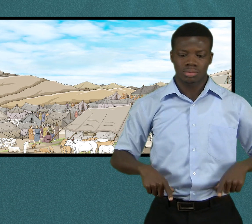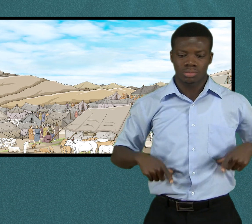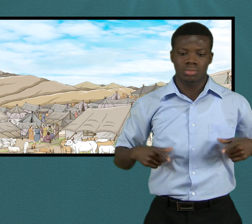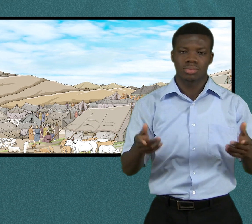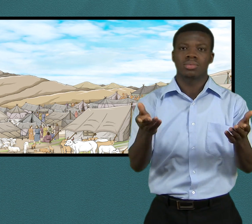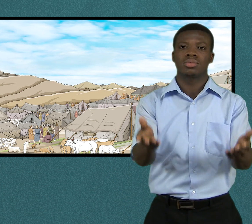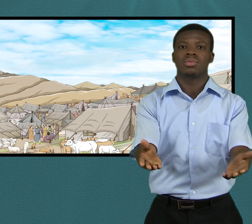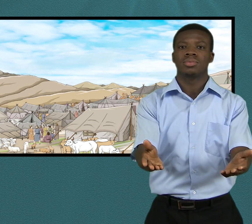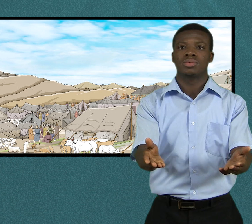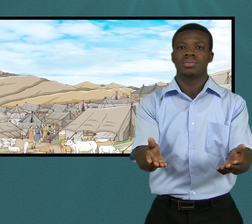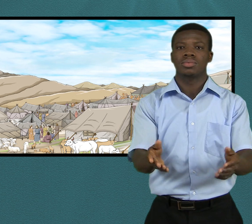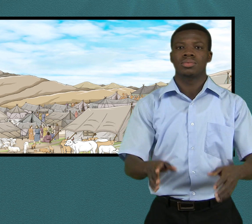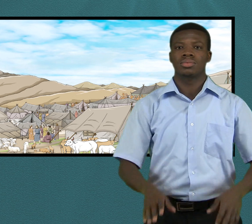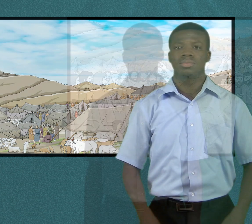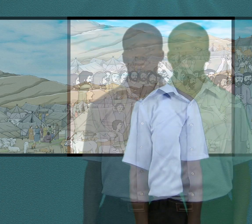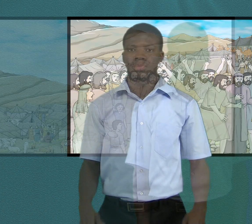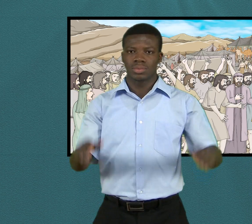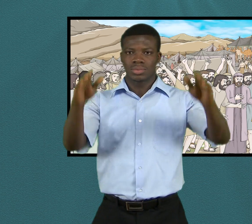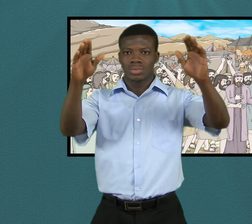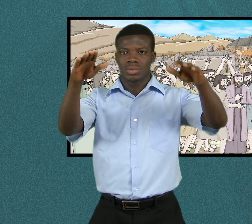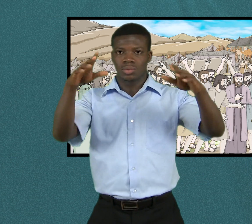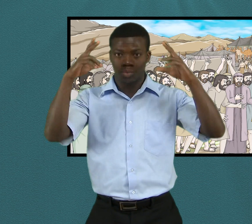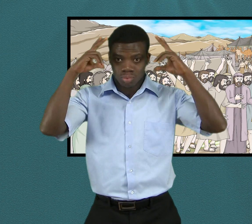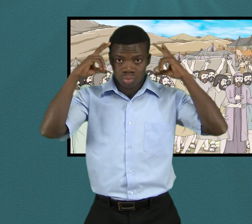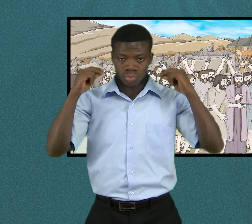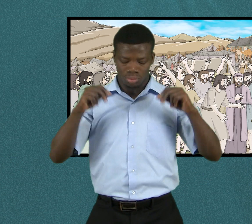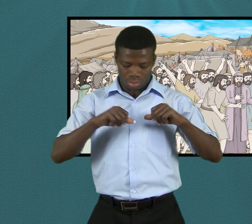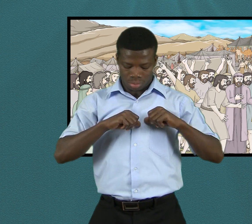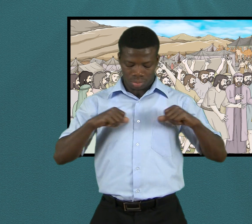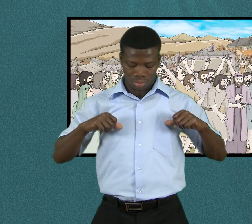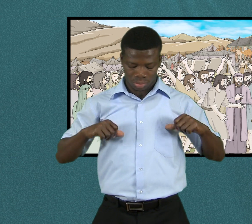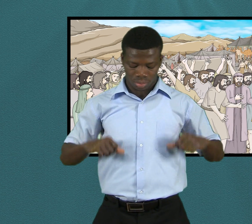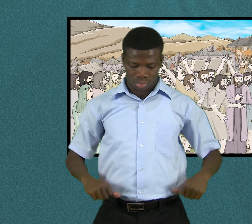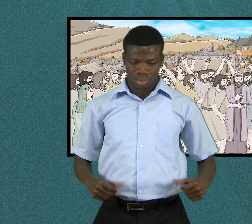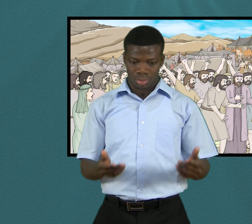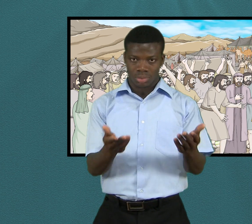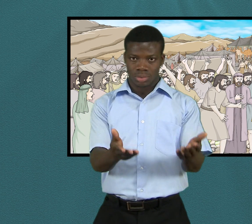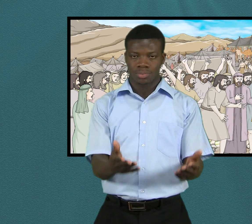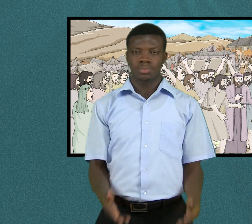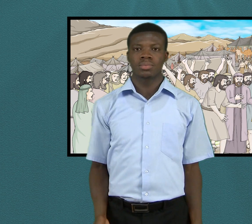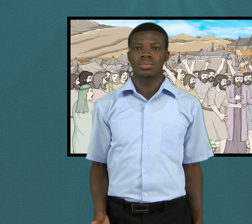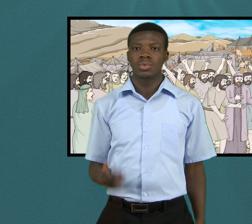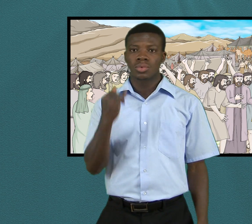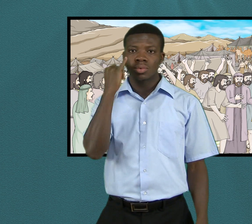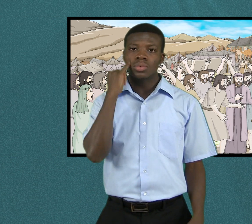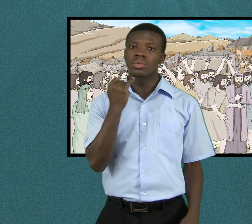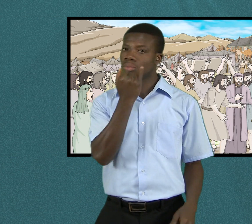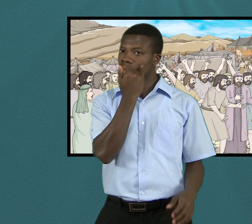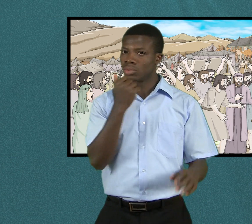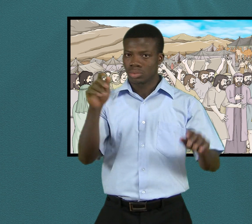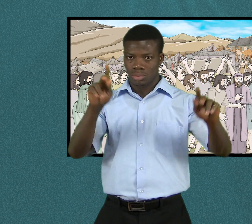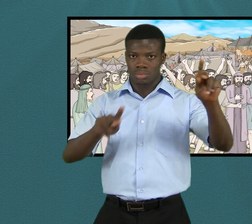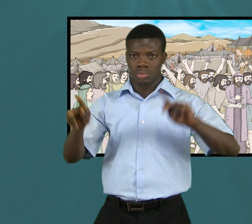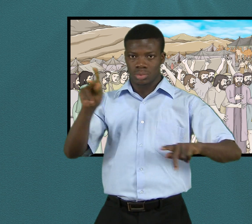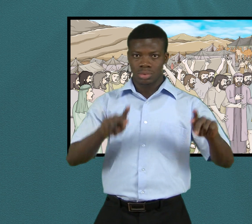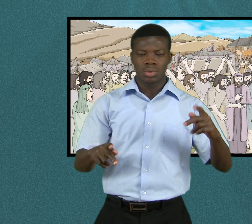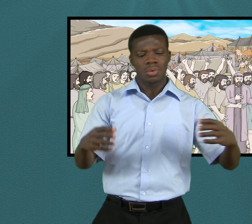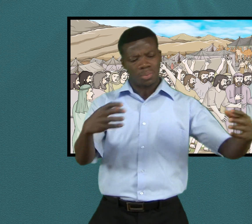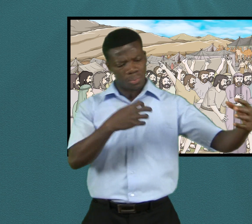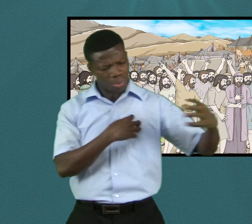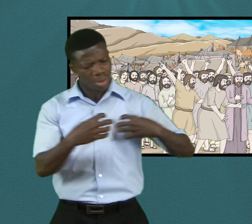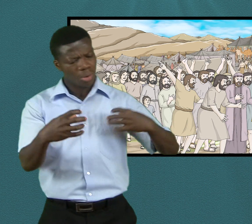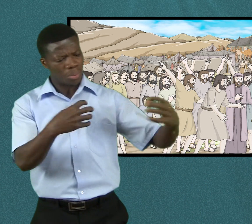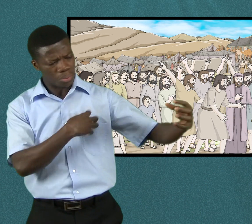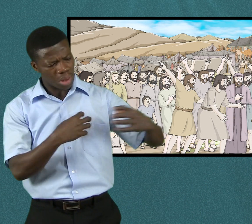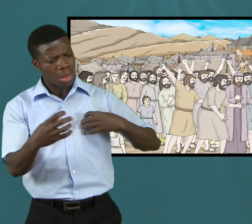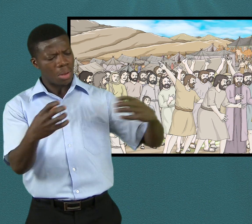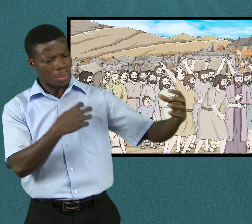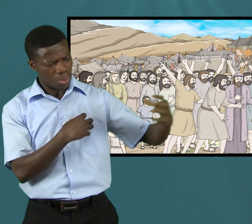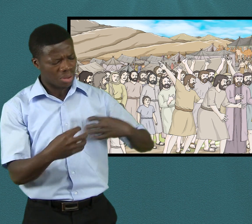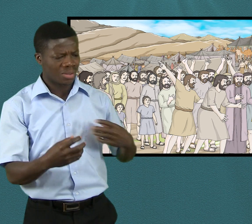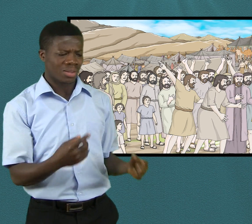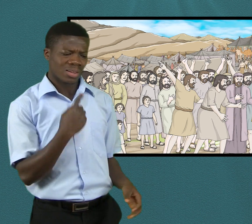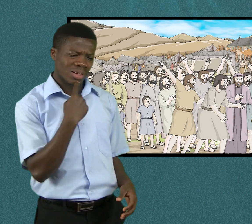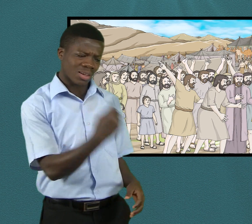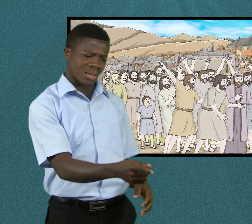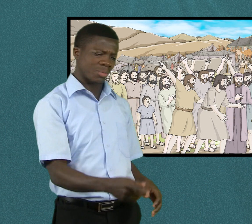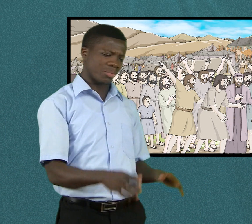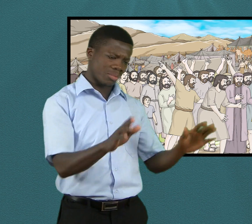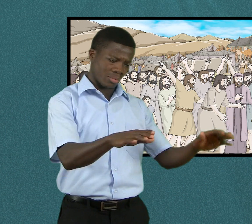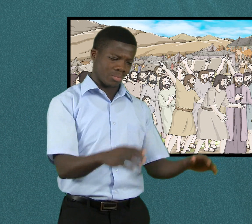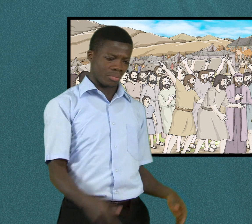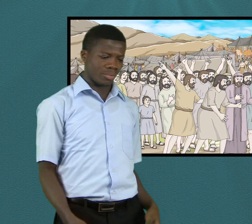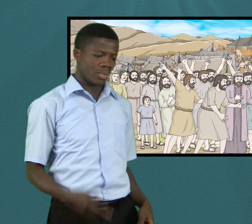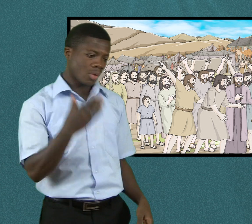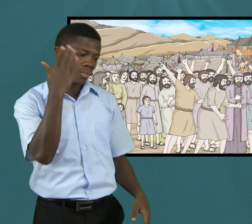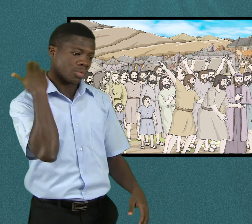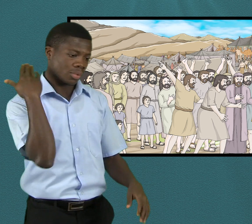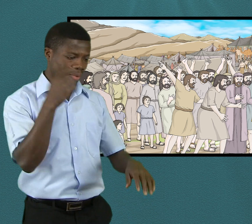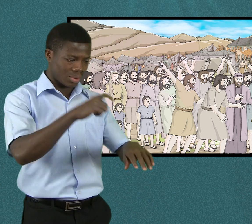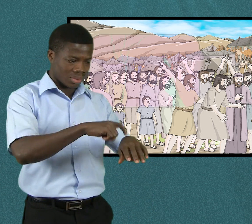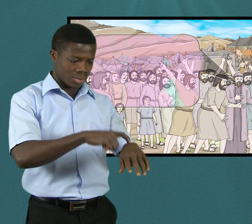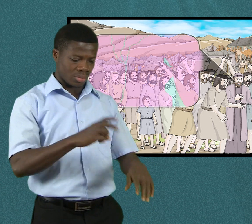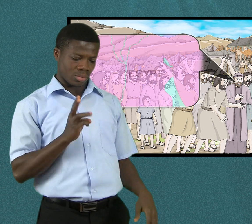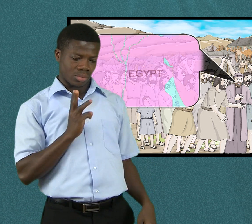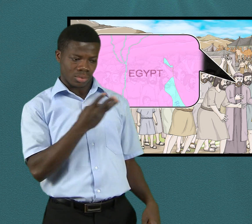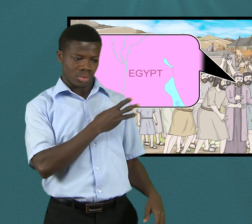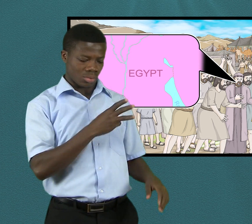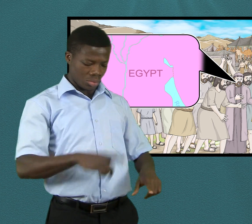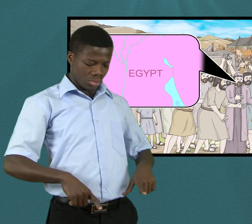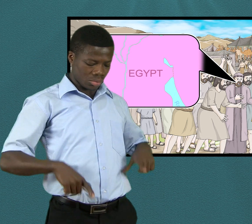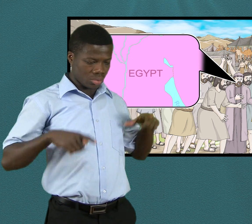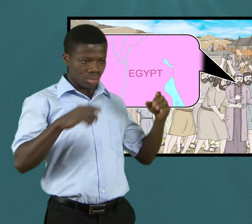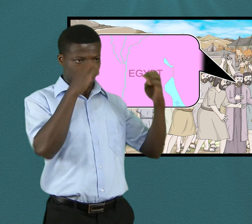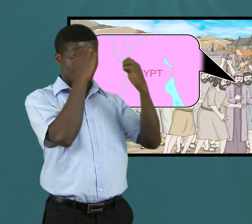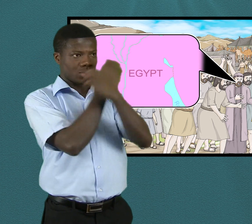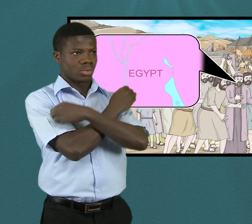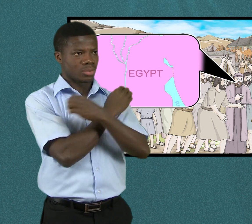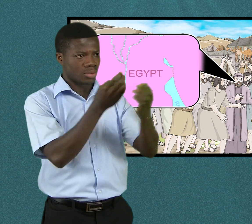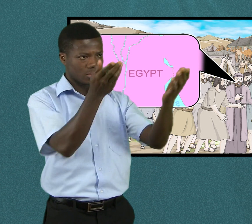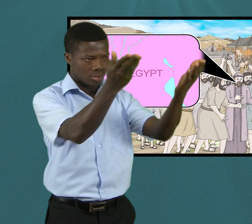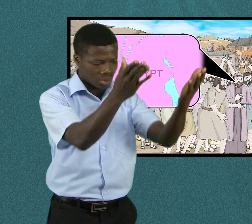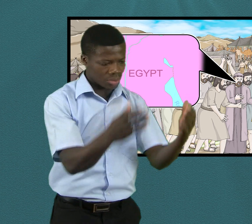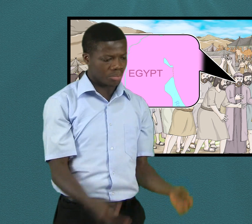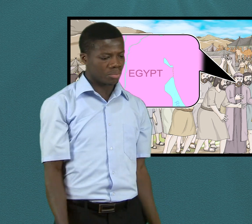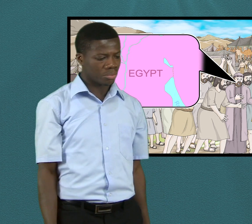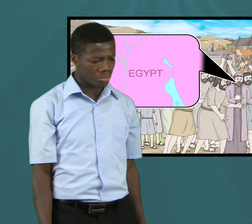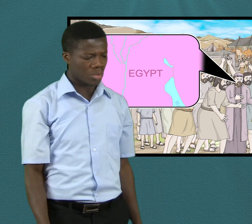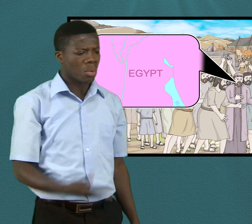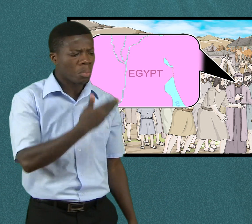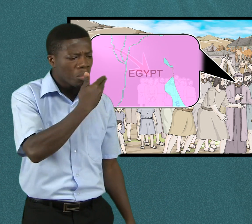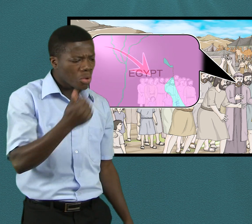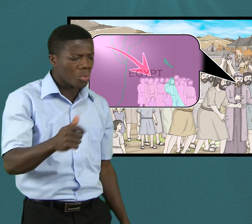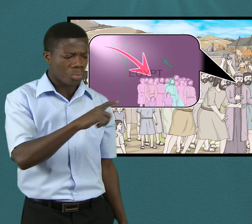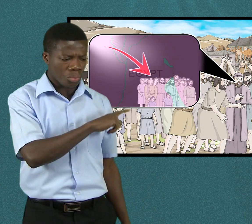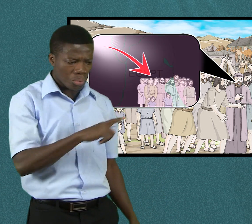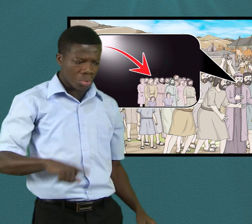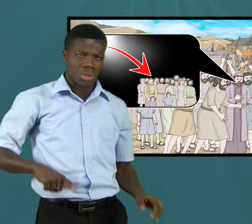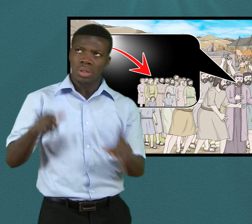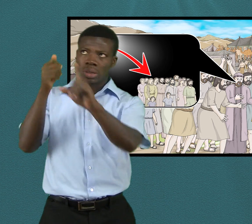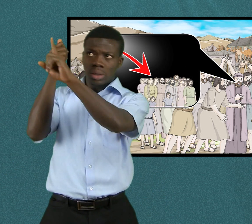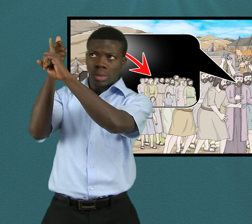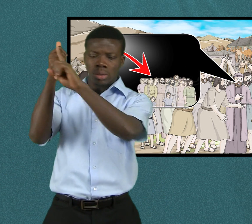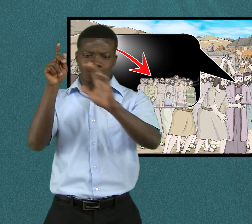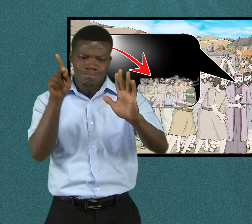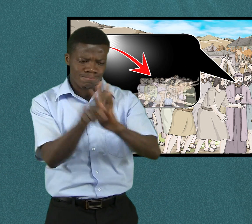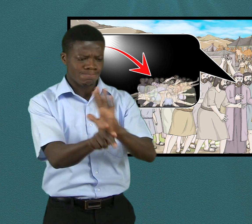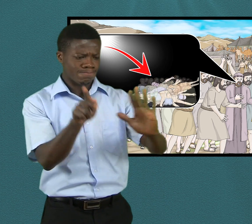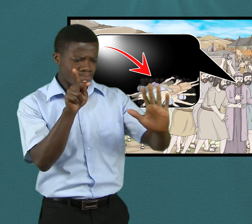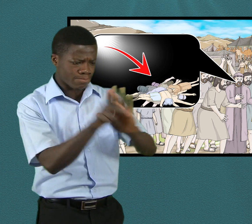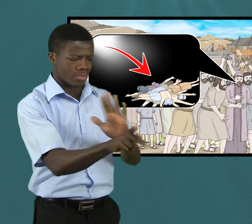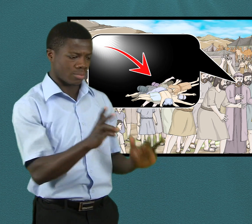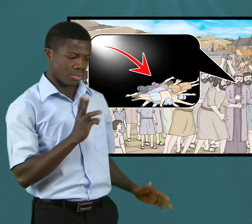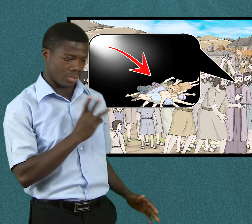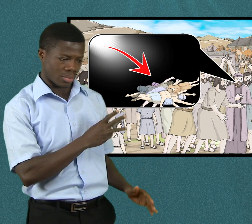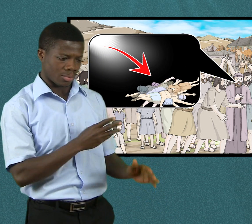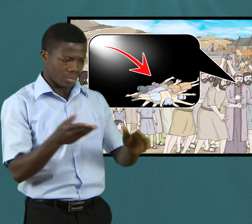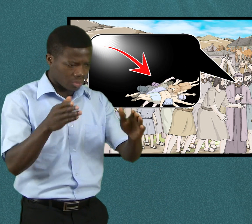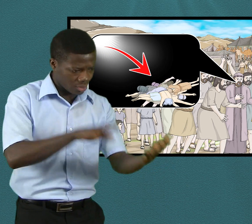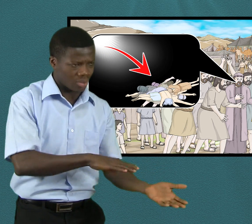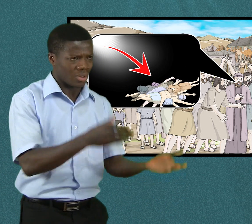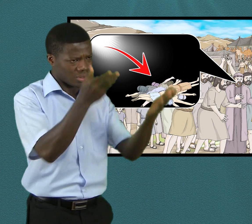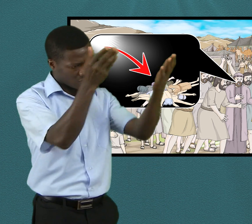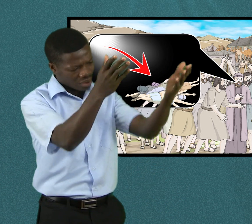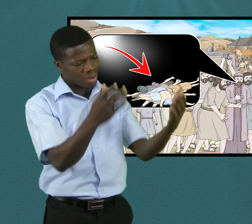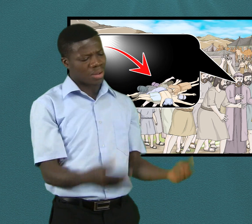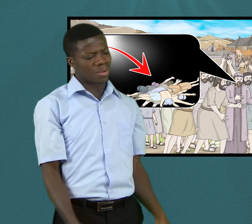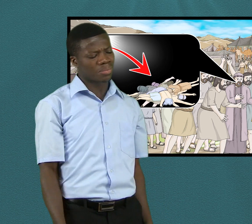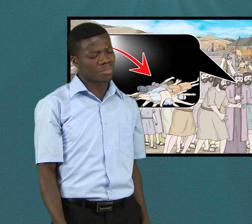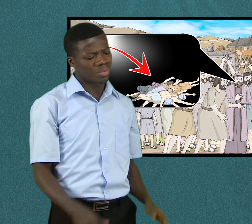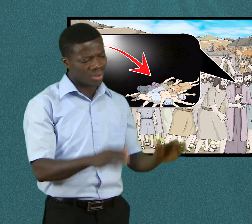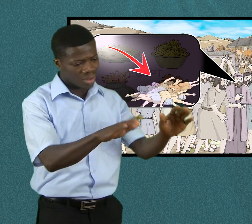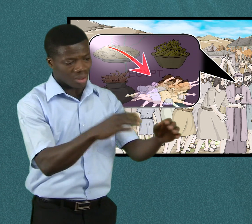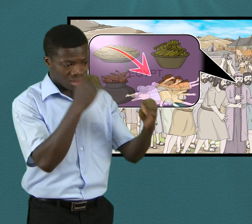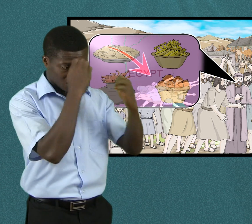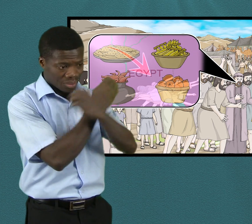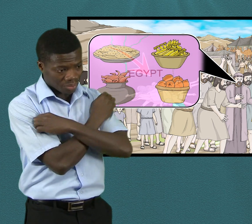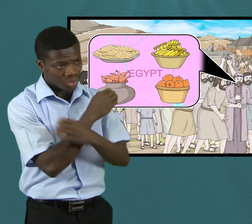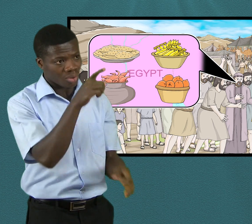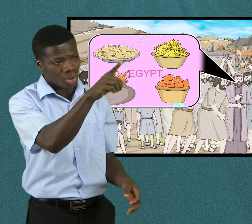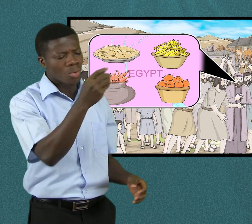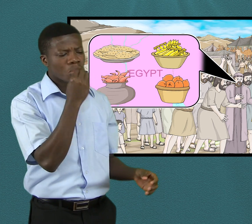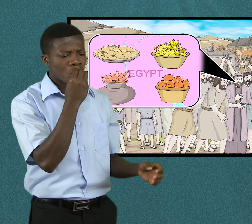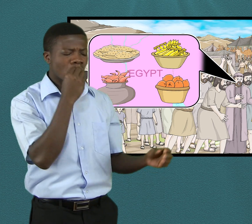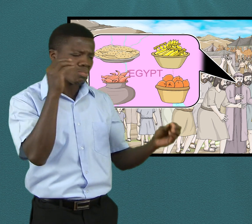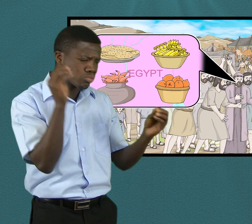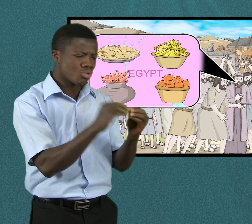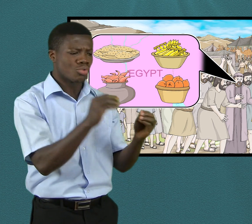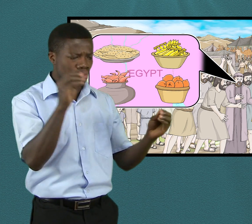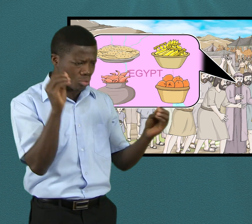And there in the desert they all grumbled against Moses and Aaron. “If only we had died by the LORD’s hand in the land of Egypt!” they said.